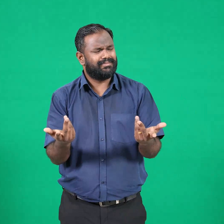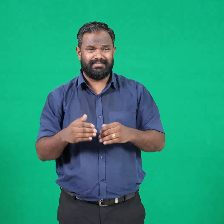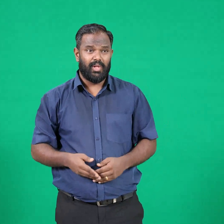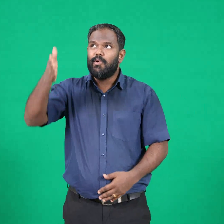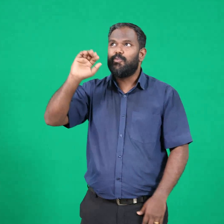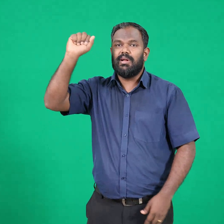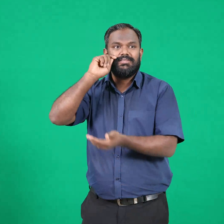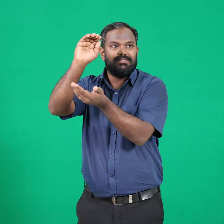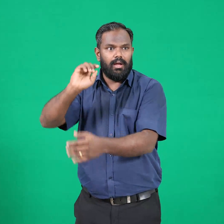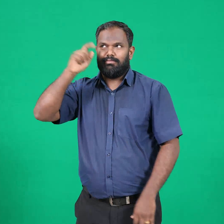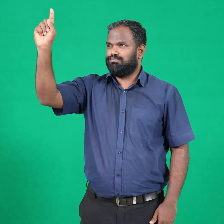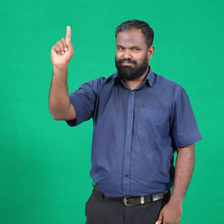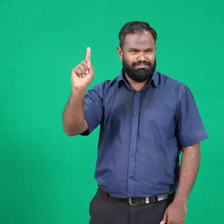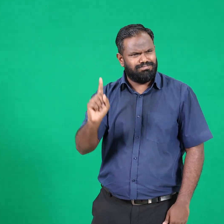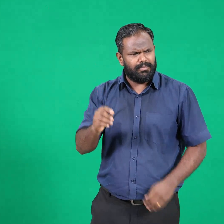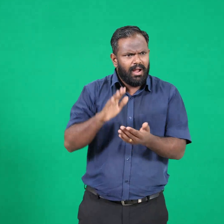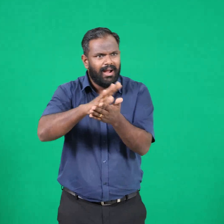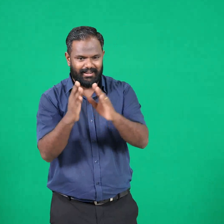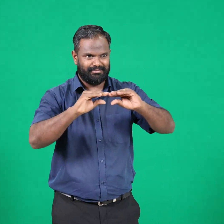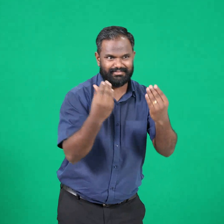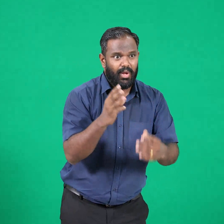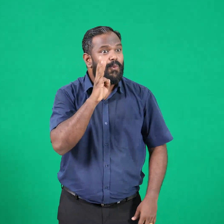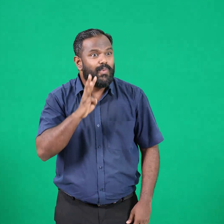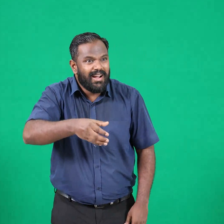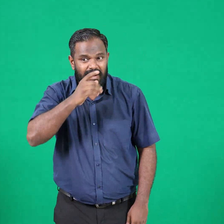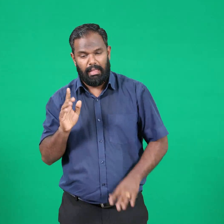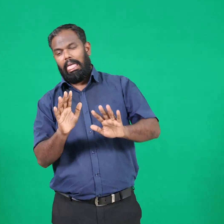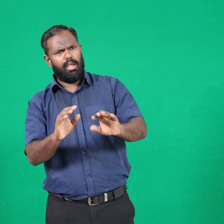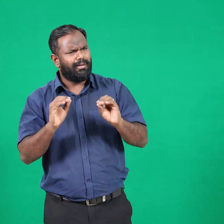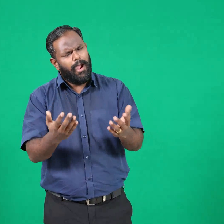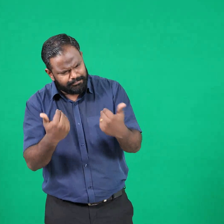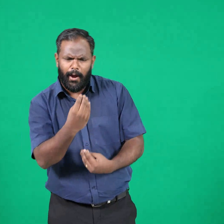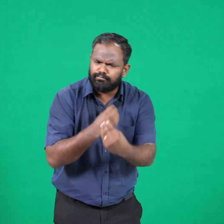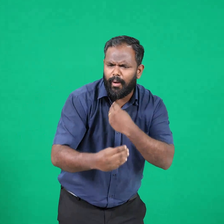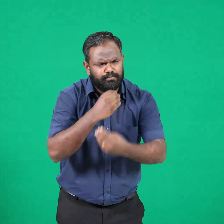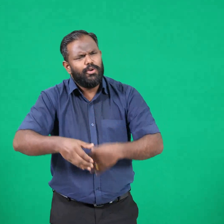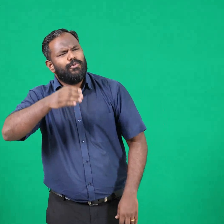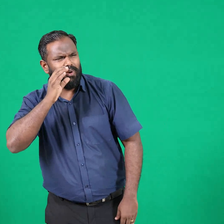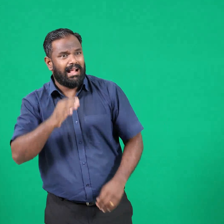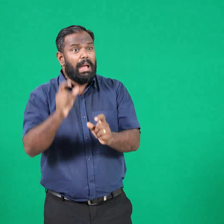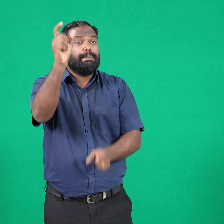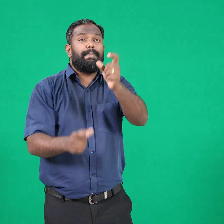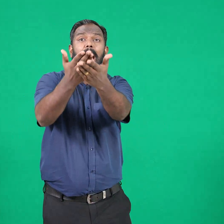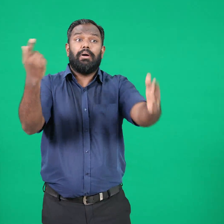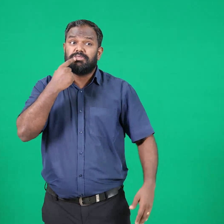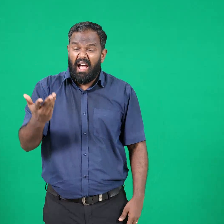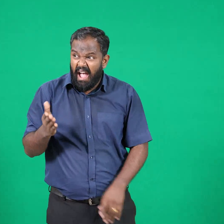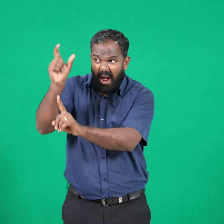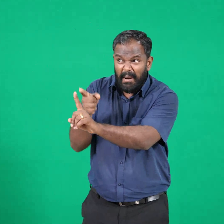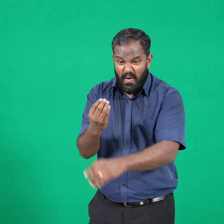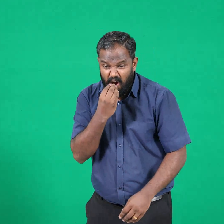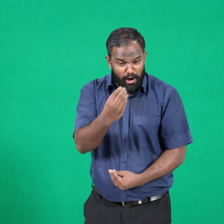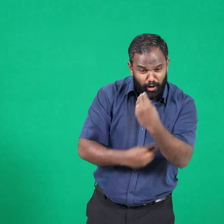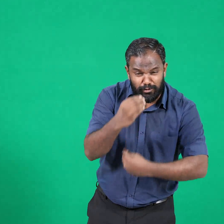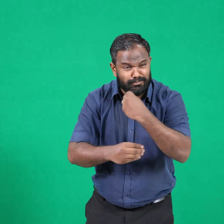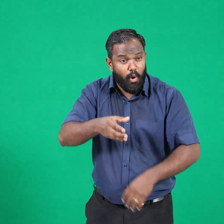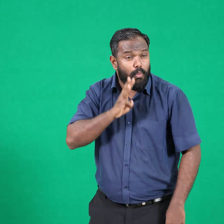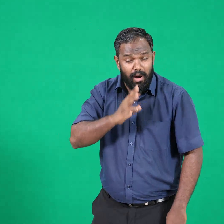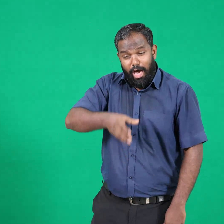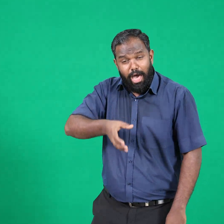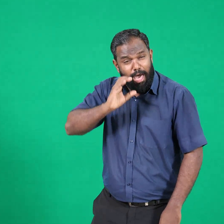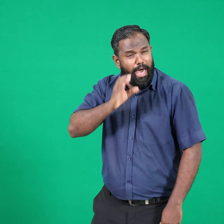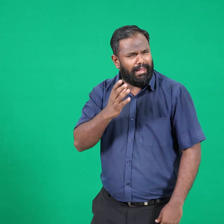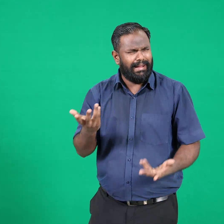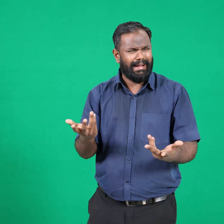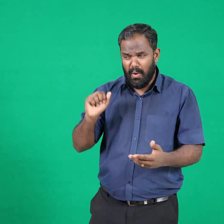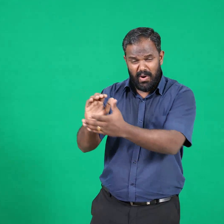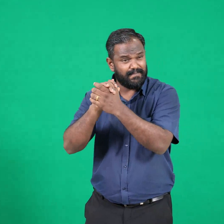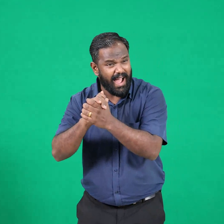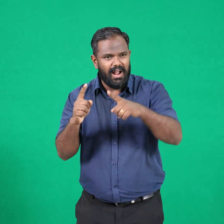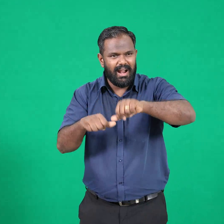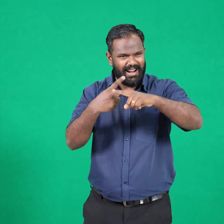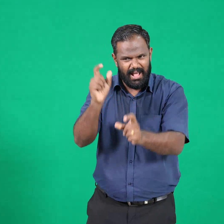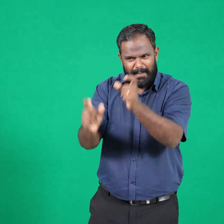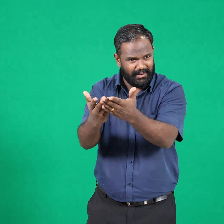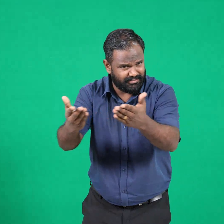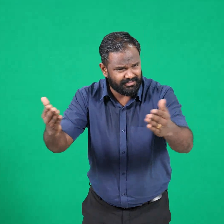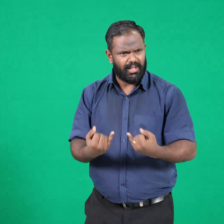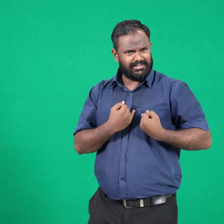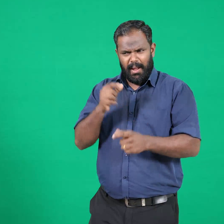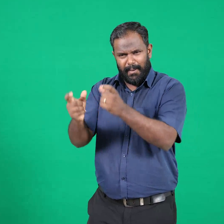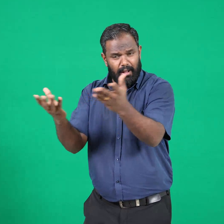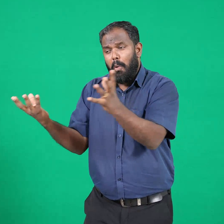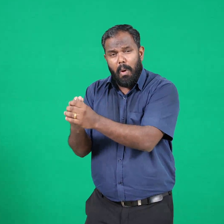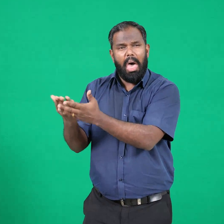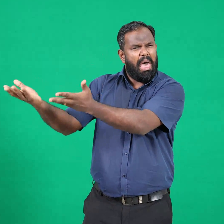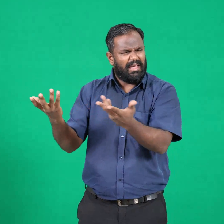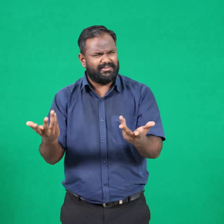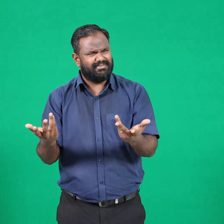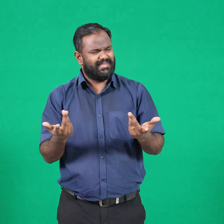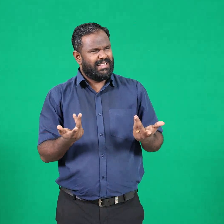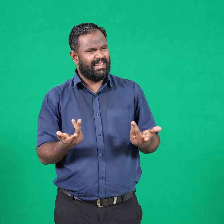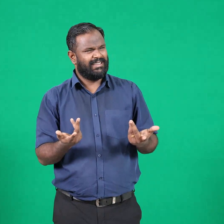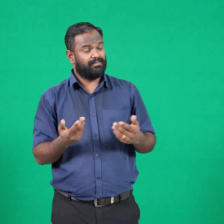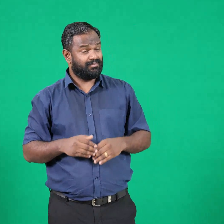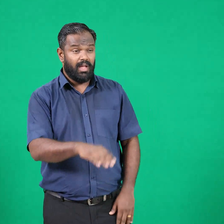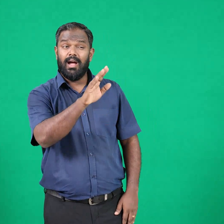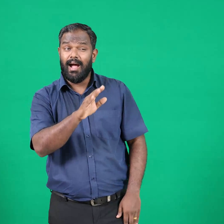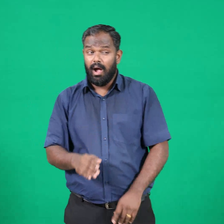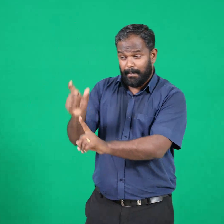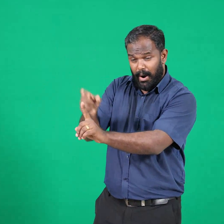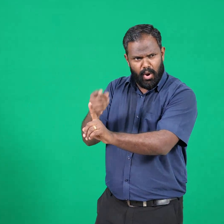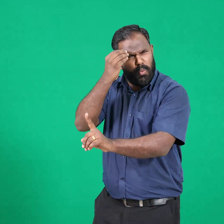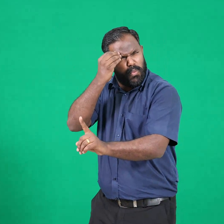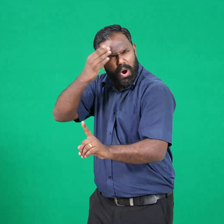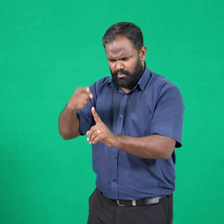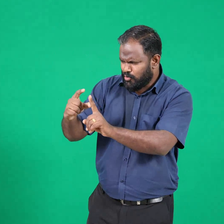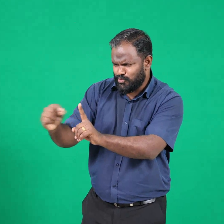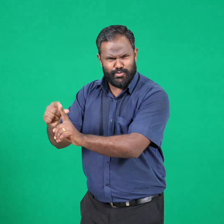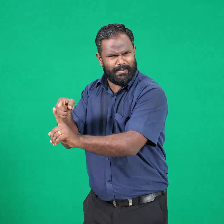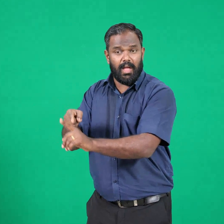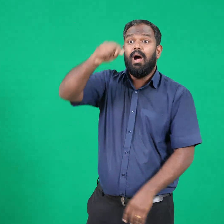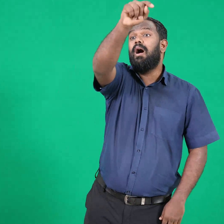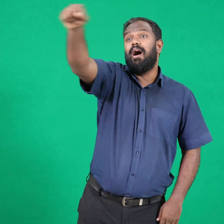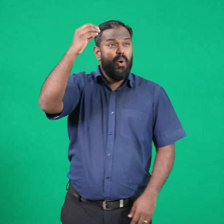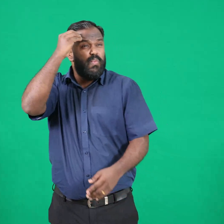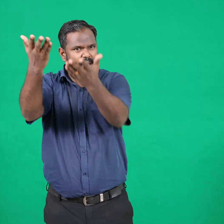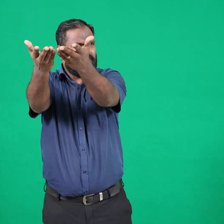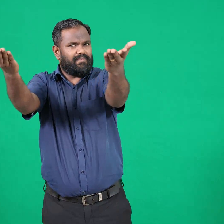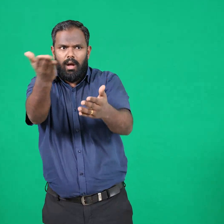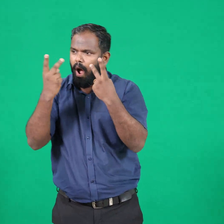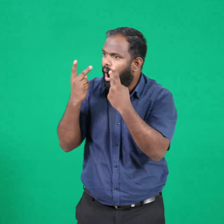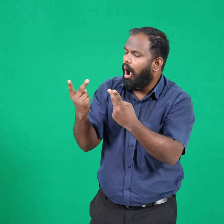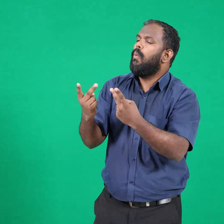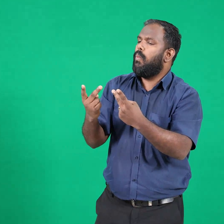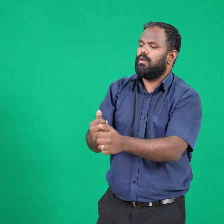The Son of Man came eating and drinking, and they say, ' Look at this glutton and drunkard, a friend of tax collectors and sinners!'